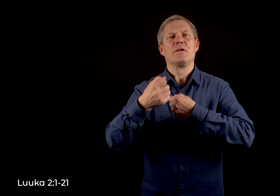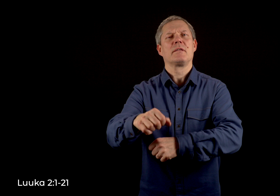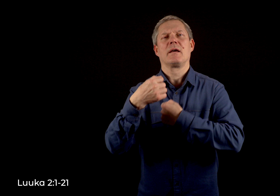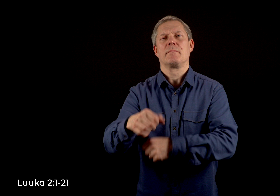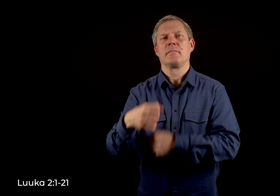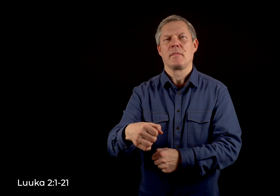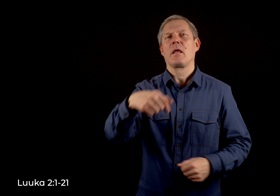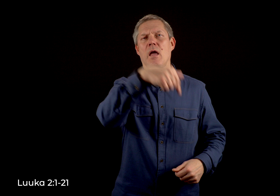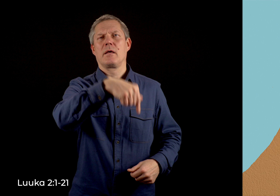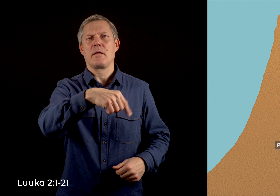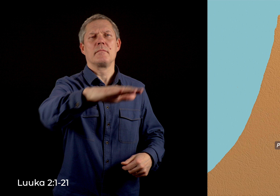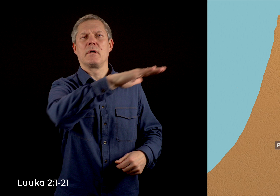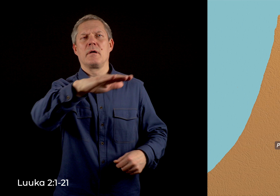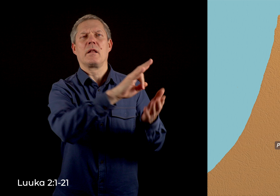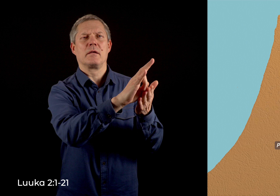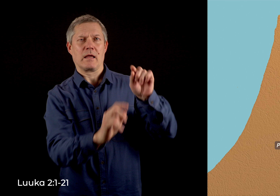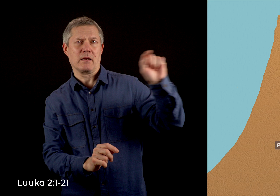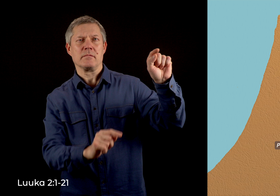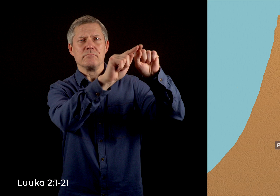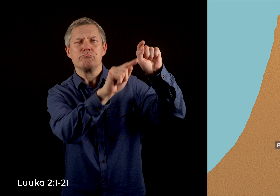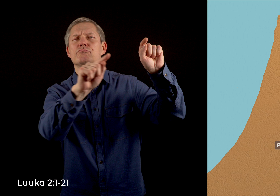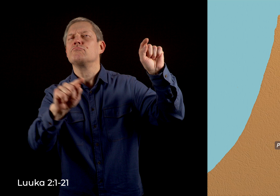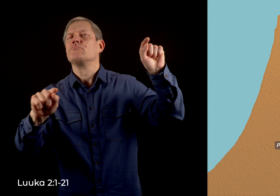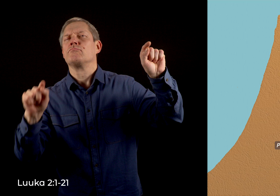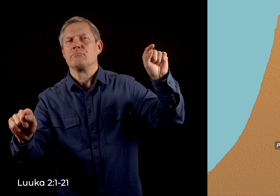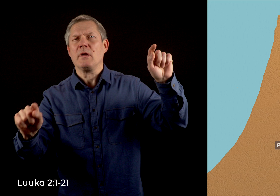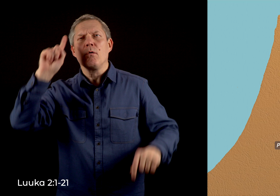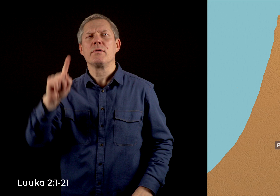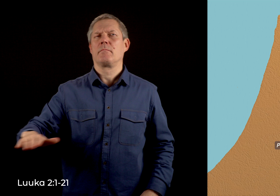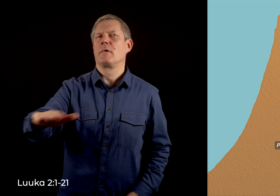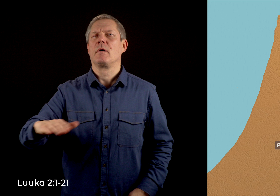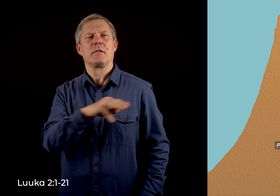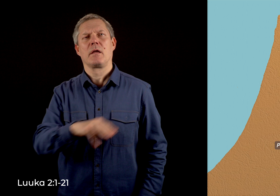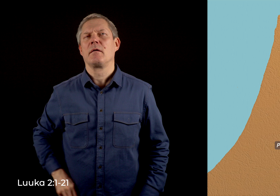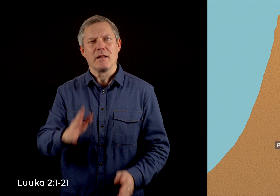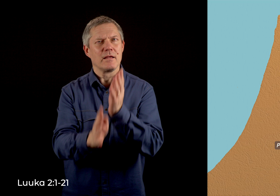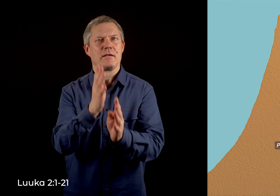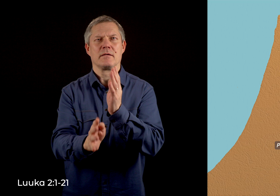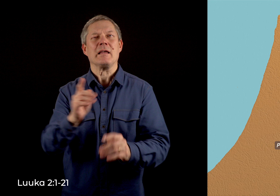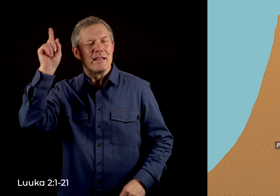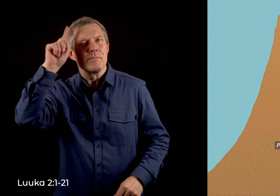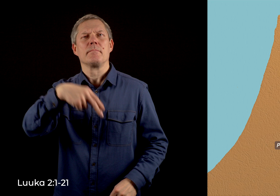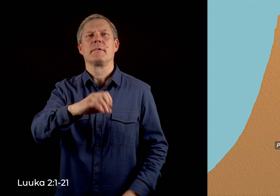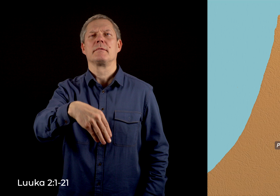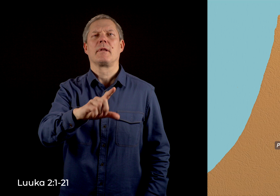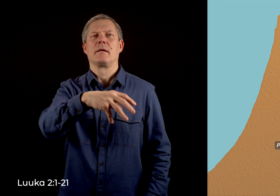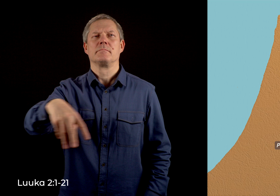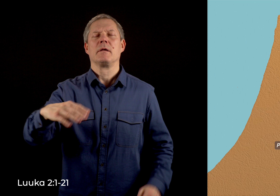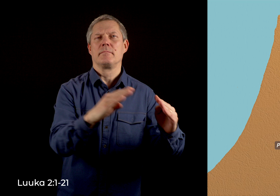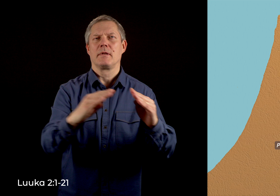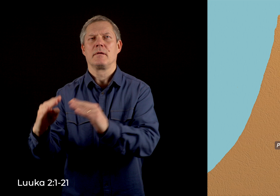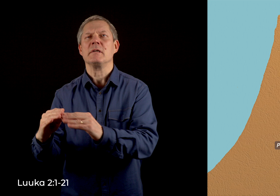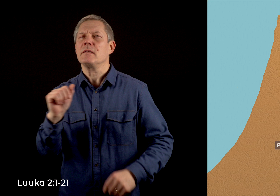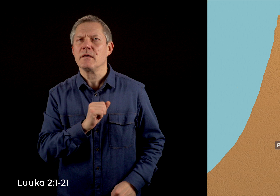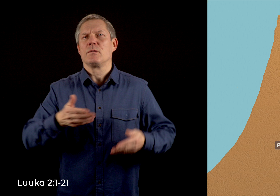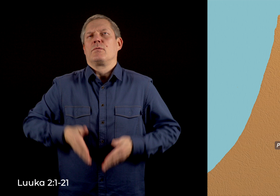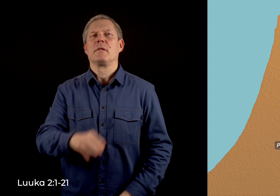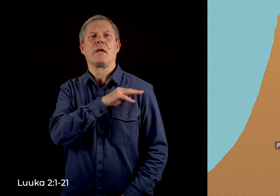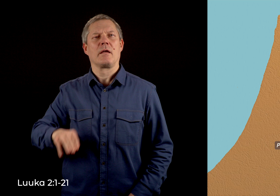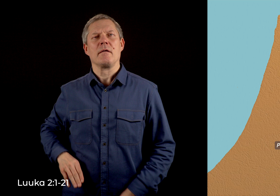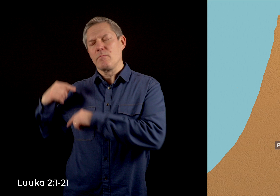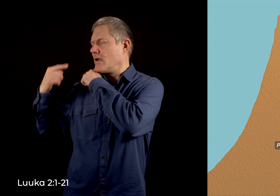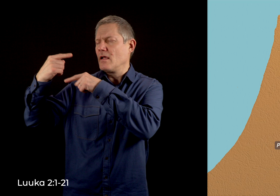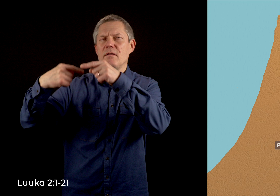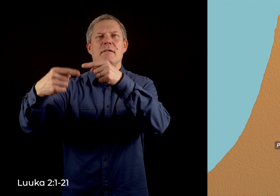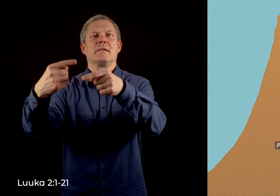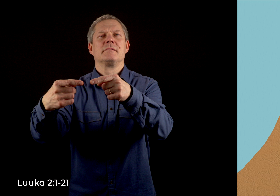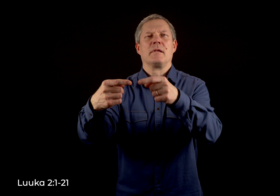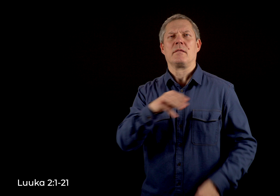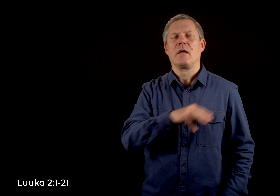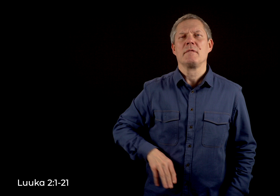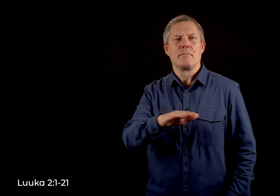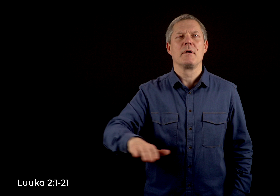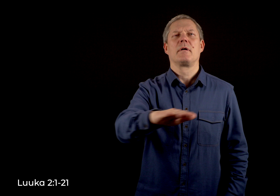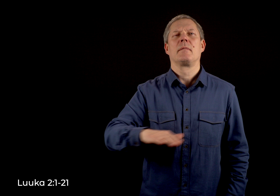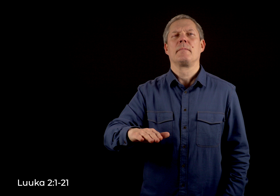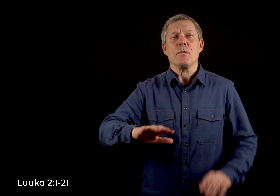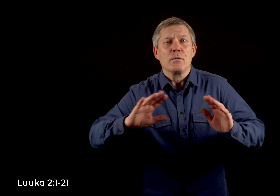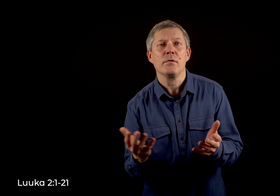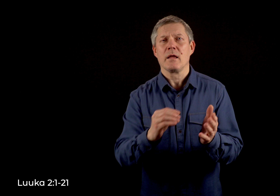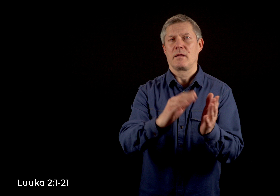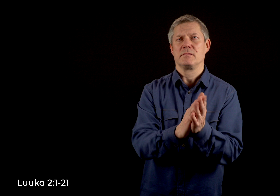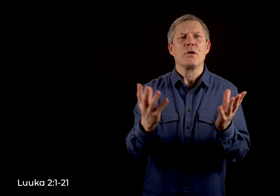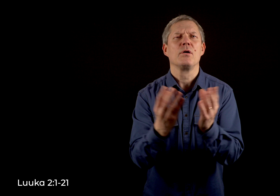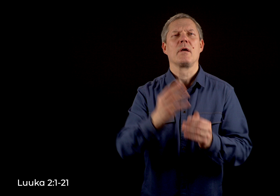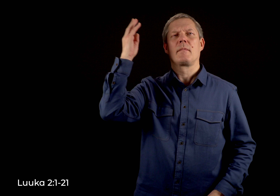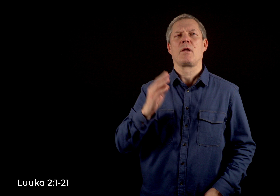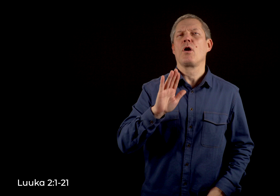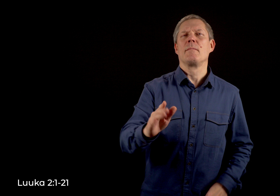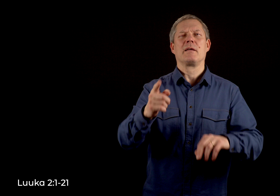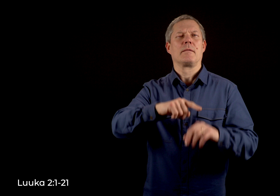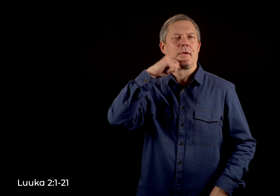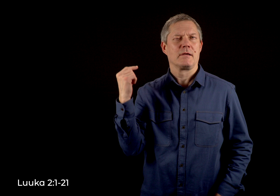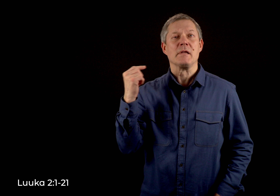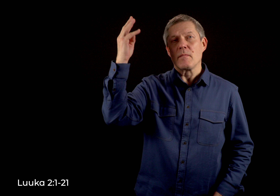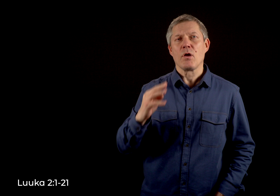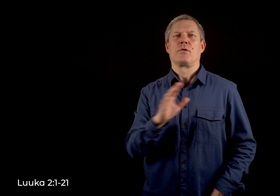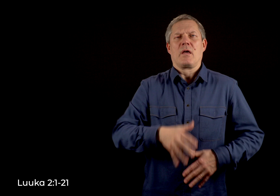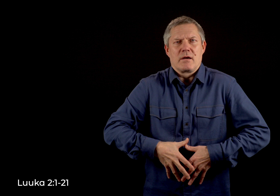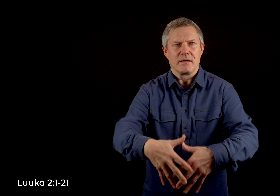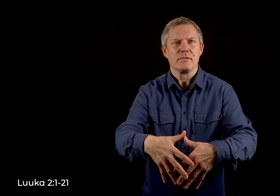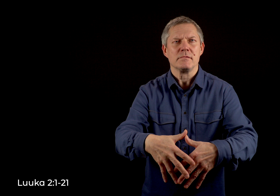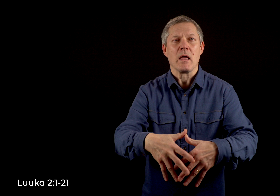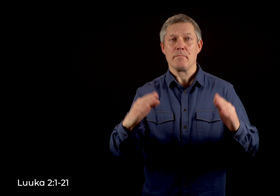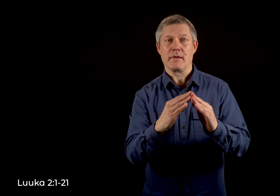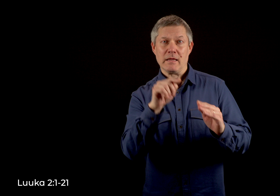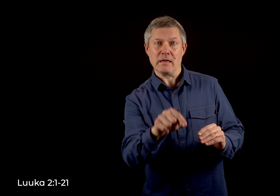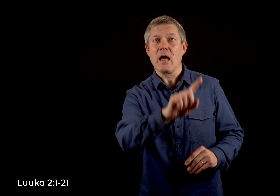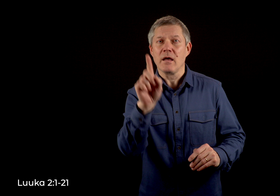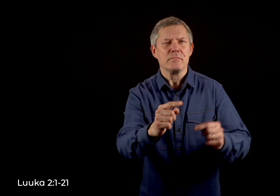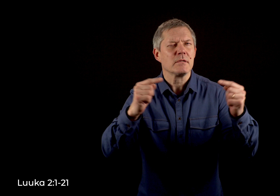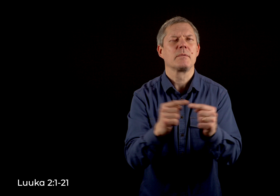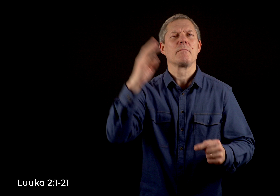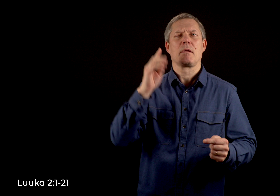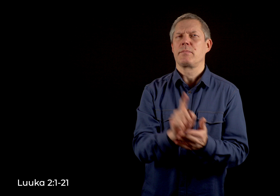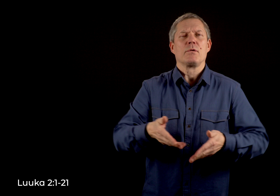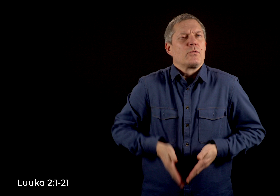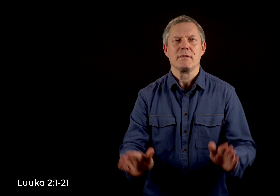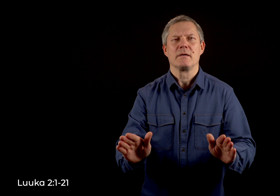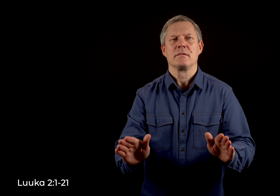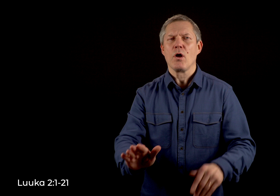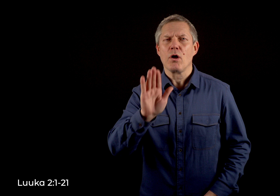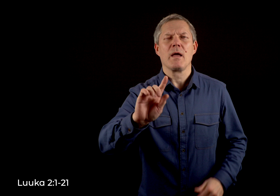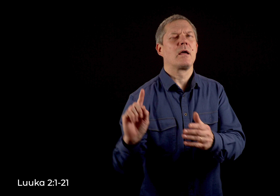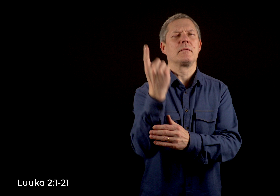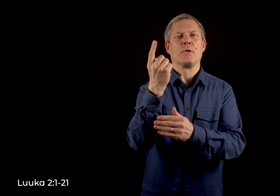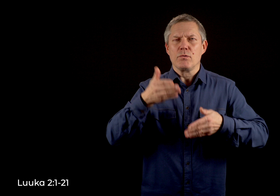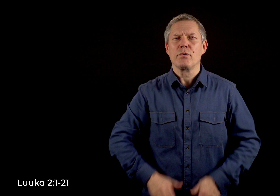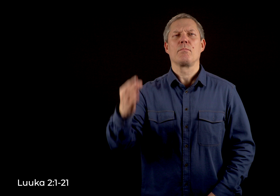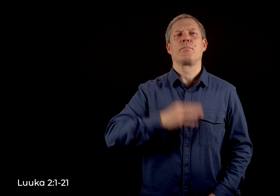So Joseph also went up from Nazareth in Galilee to Judea, to the city of David called Bethlehem, since he was from the house and line of David. He went there to register with Mary, who was pledged to him in marriage and was expecting a child. While they were there, the time came for her Child to be born. And she gave birth to her firstborn, a Son.